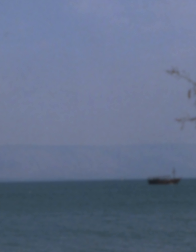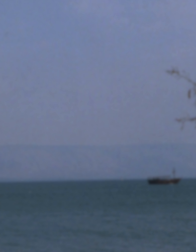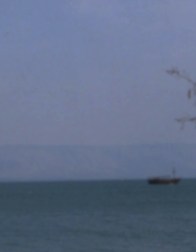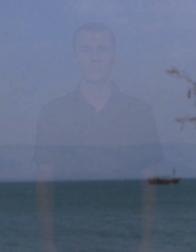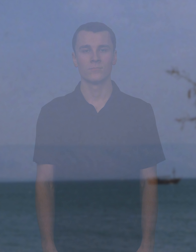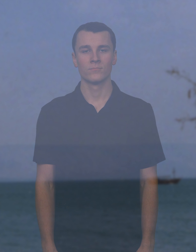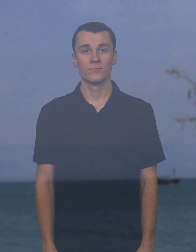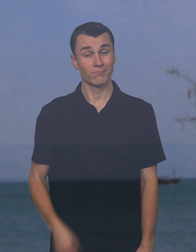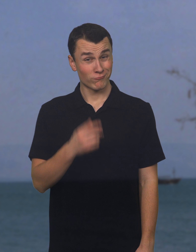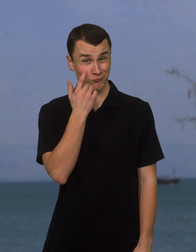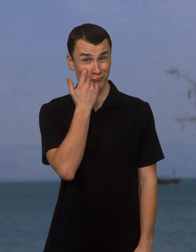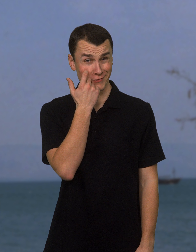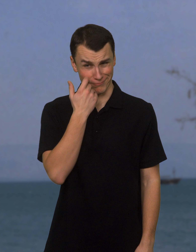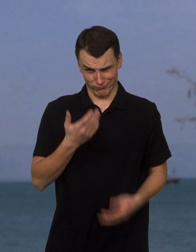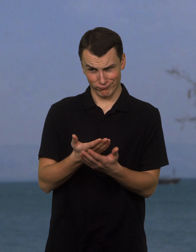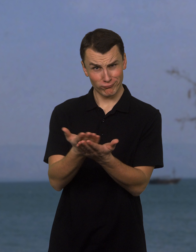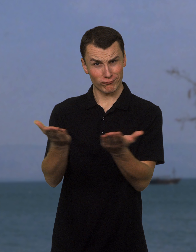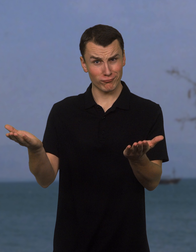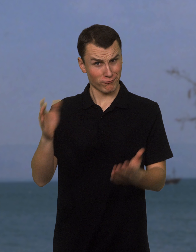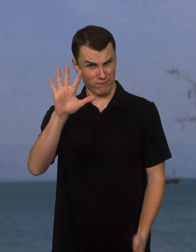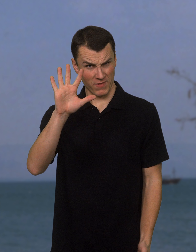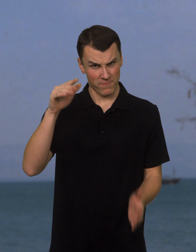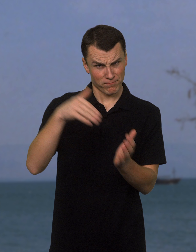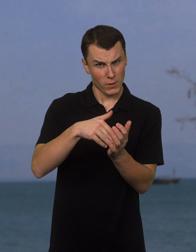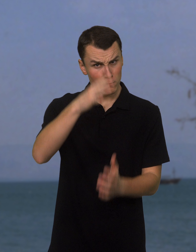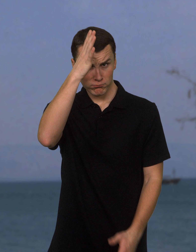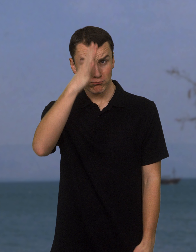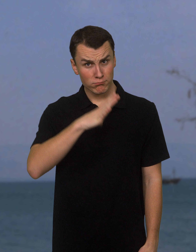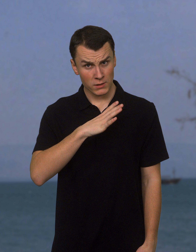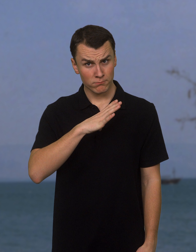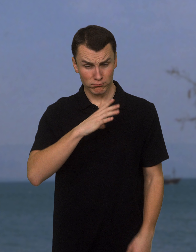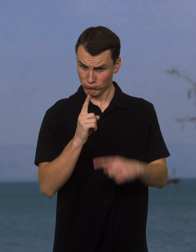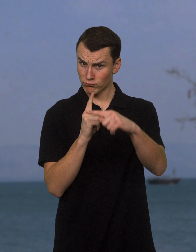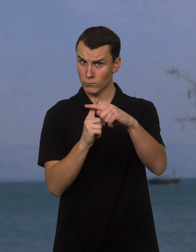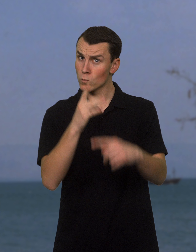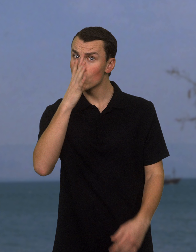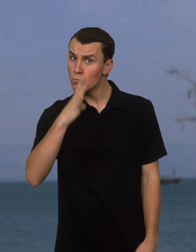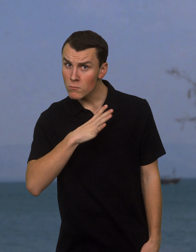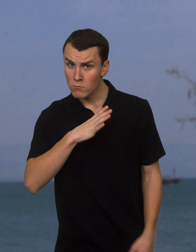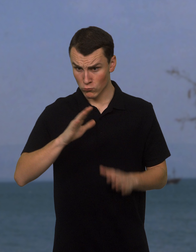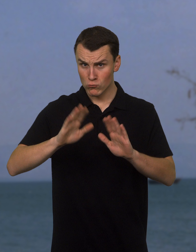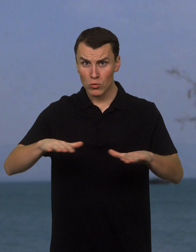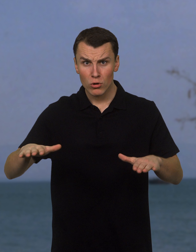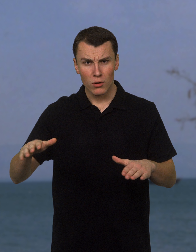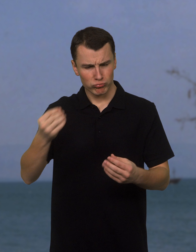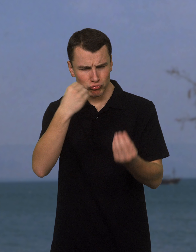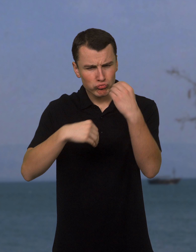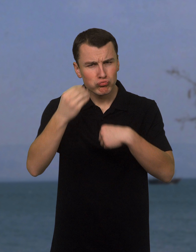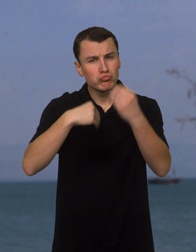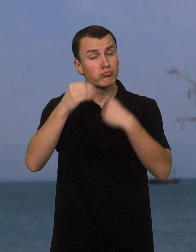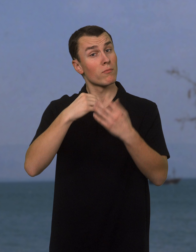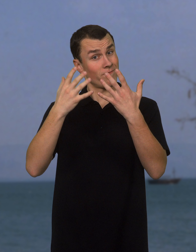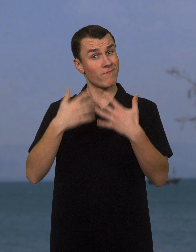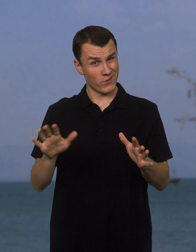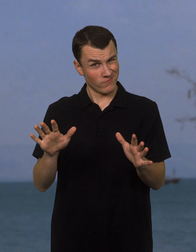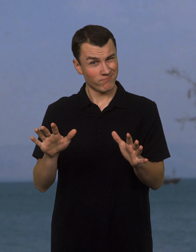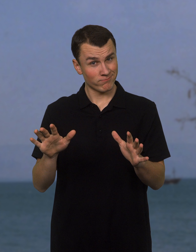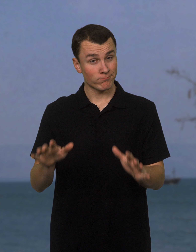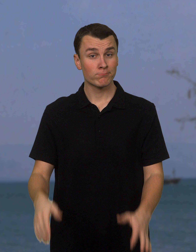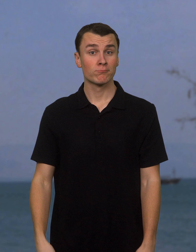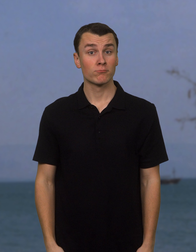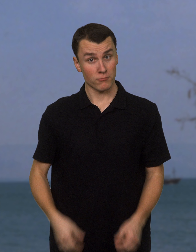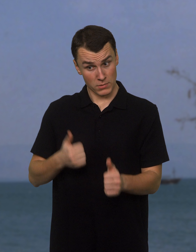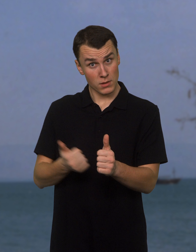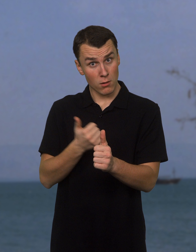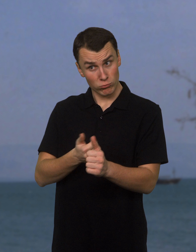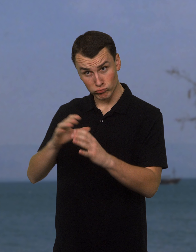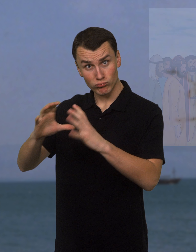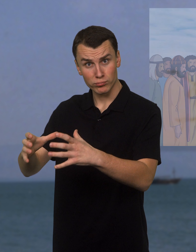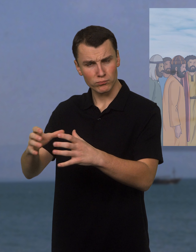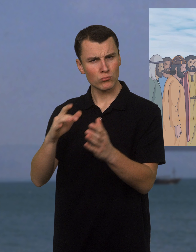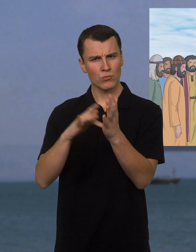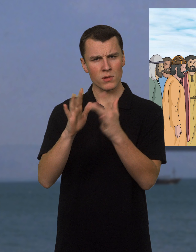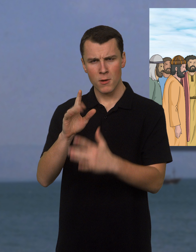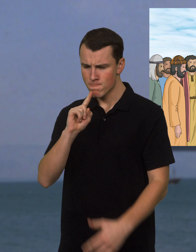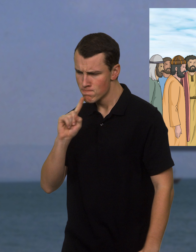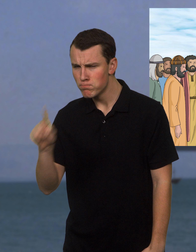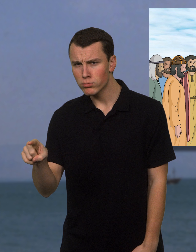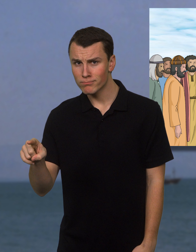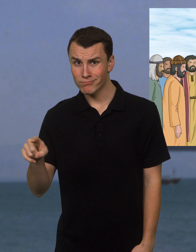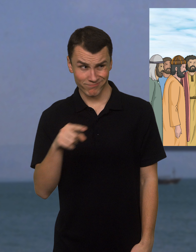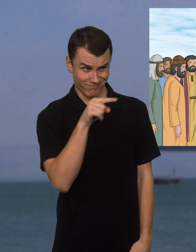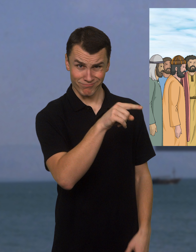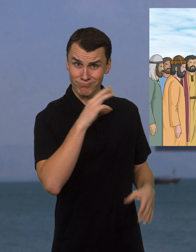About five thousand men were fed, in addition to women and children.